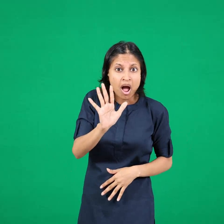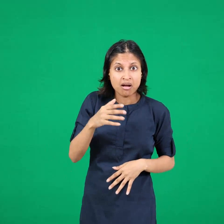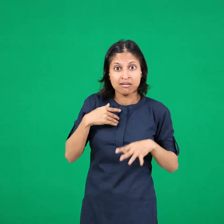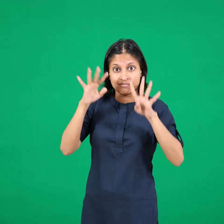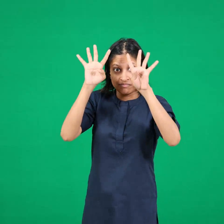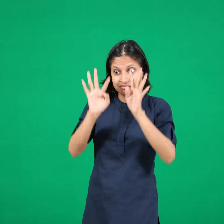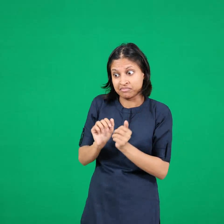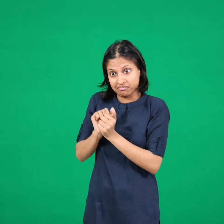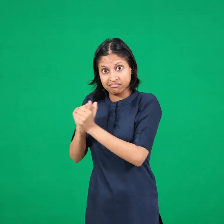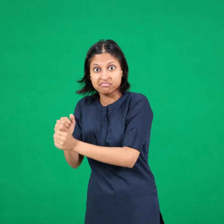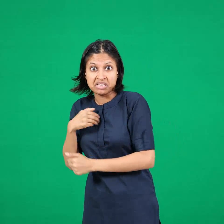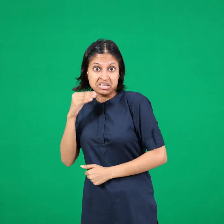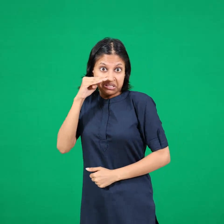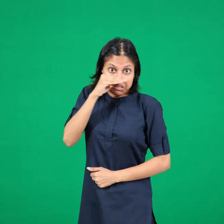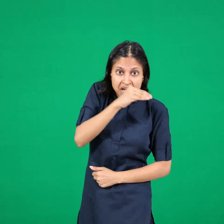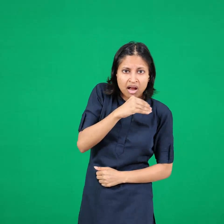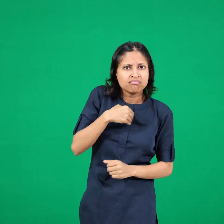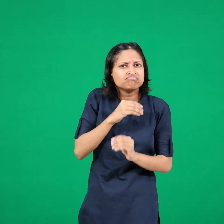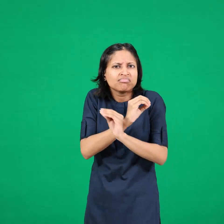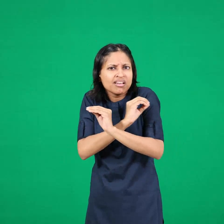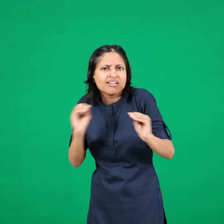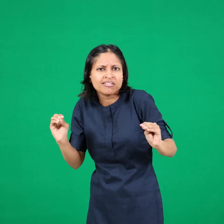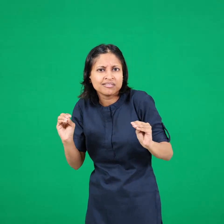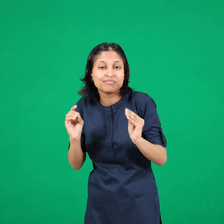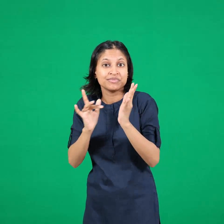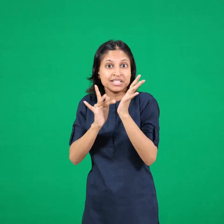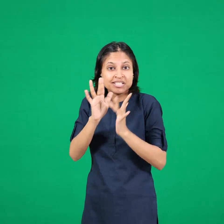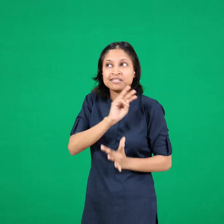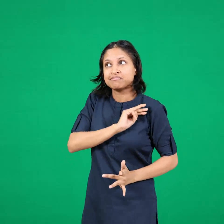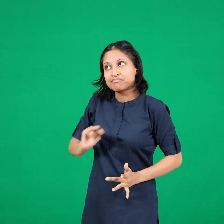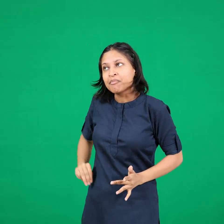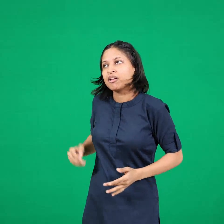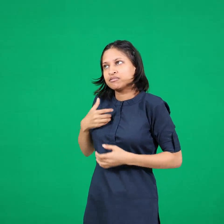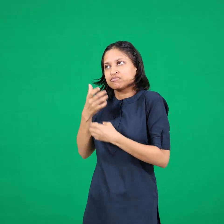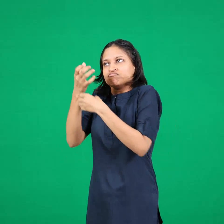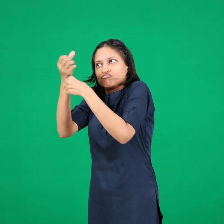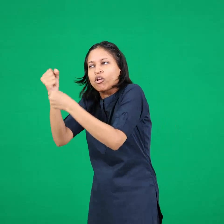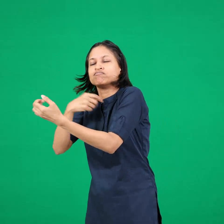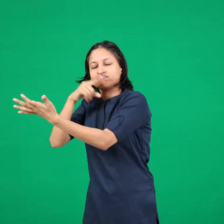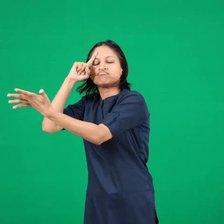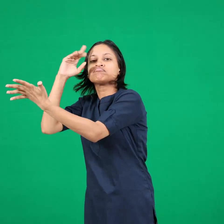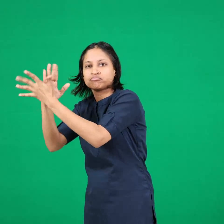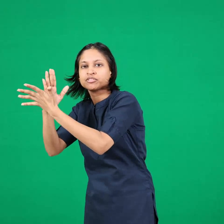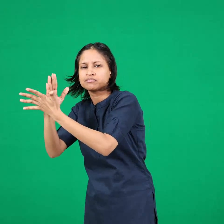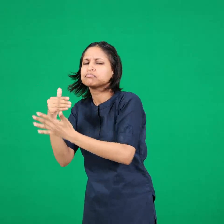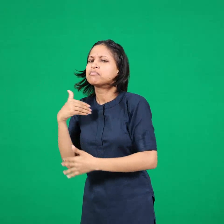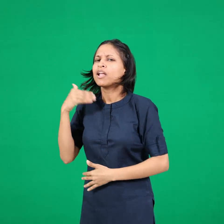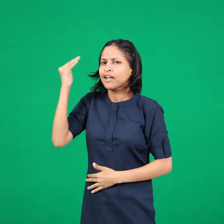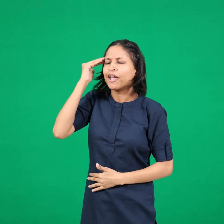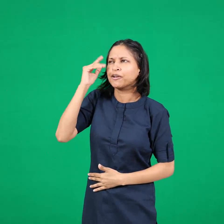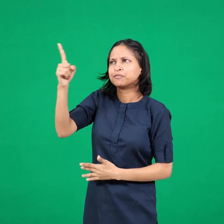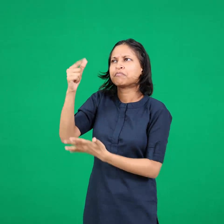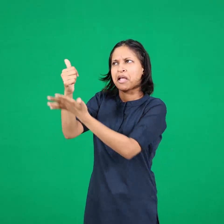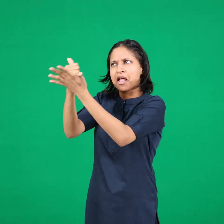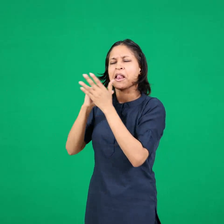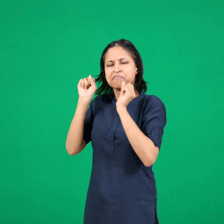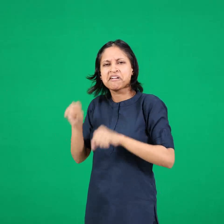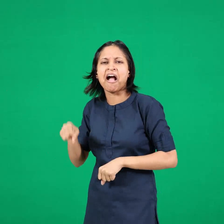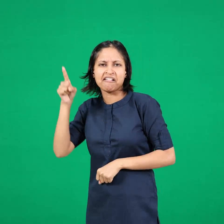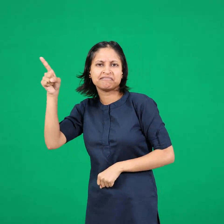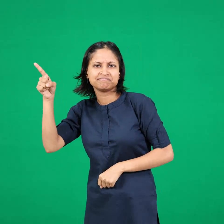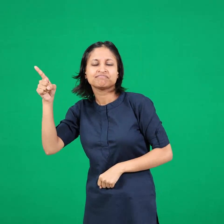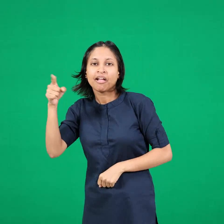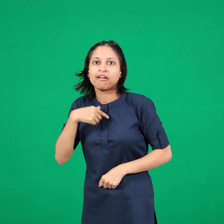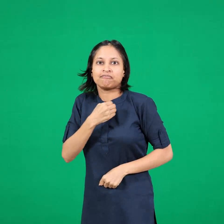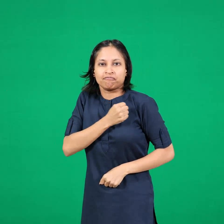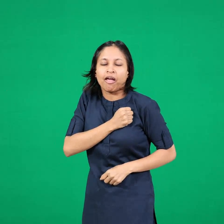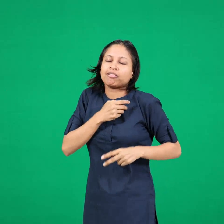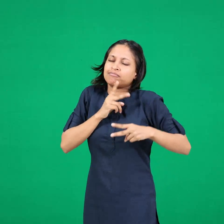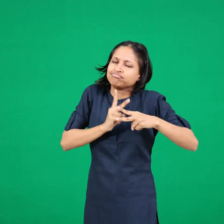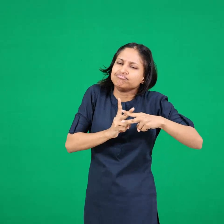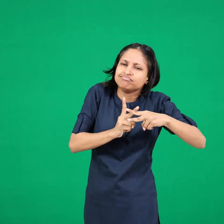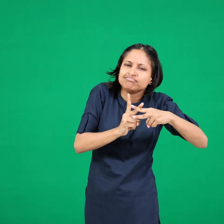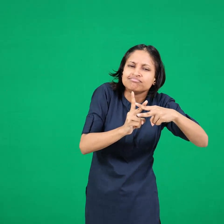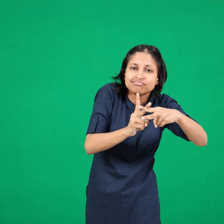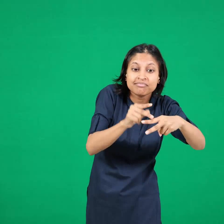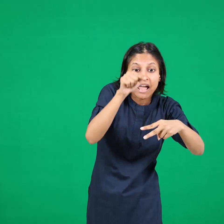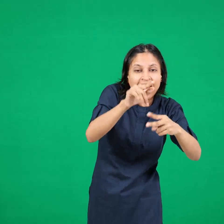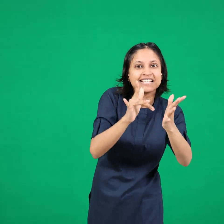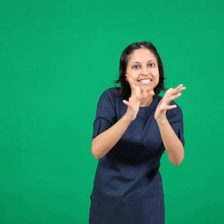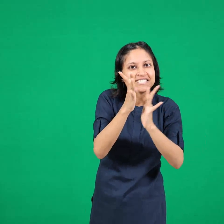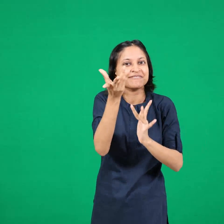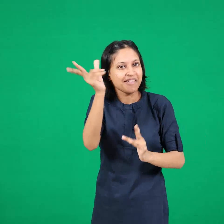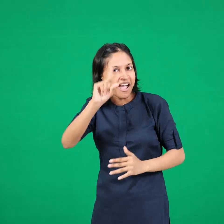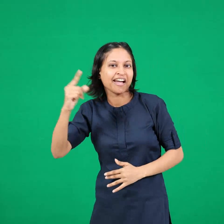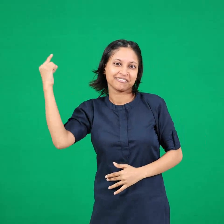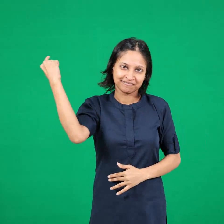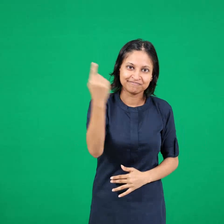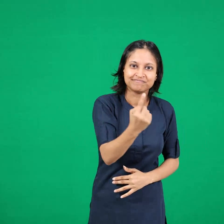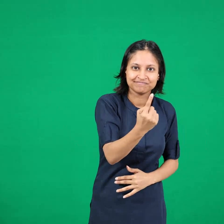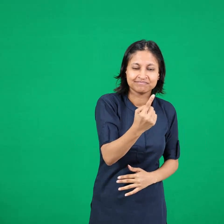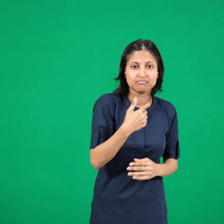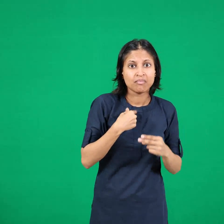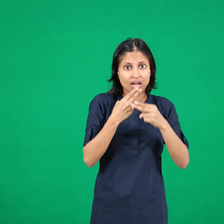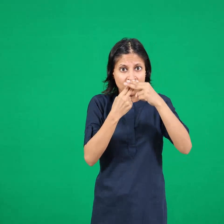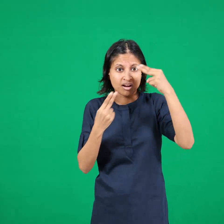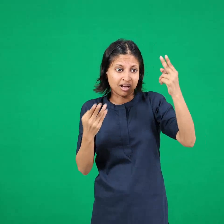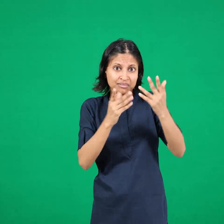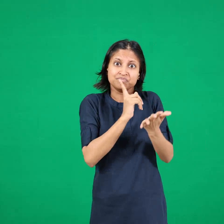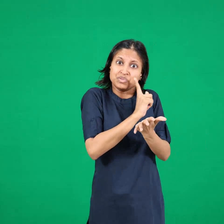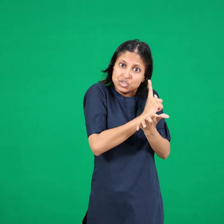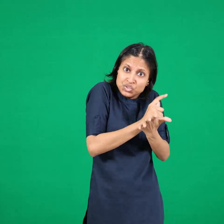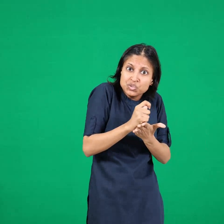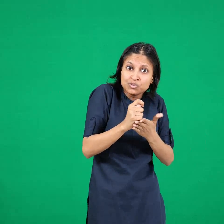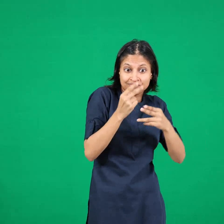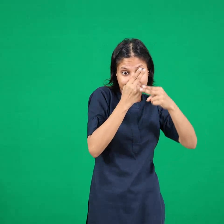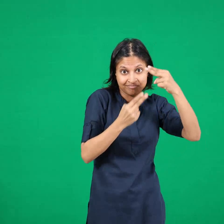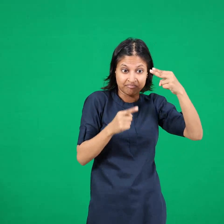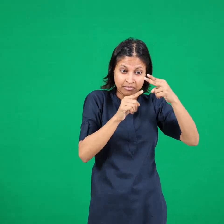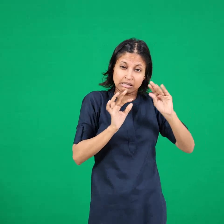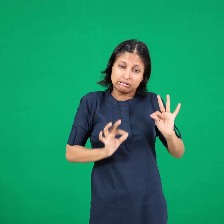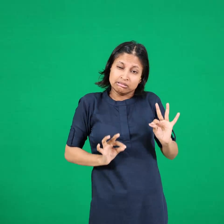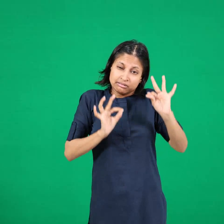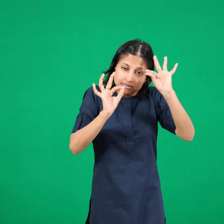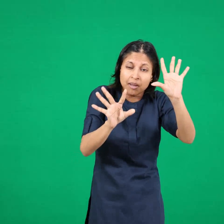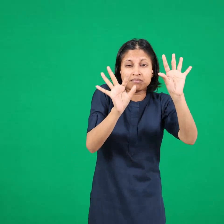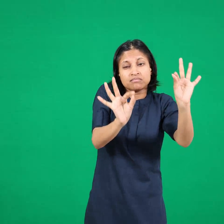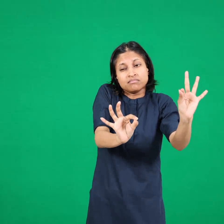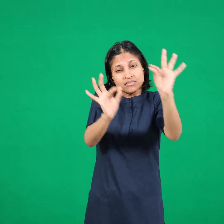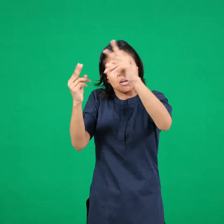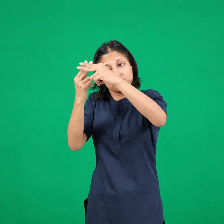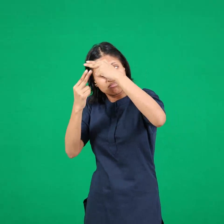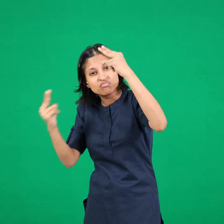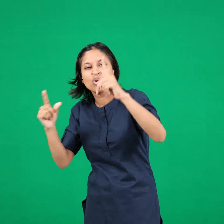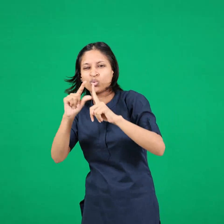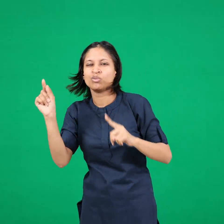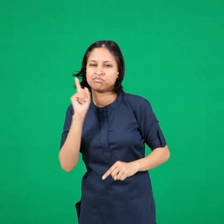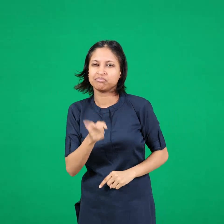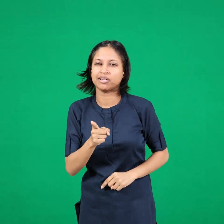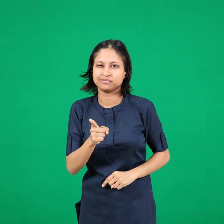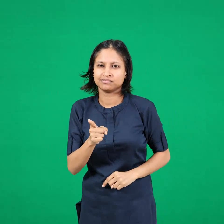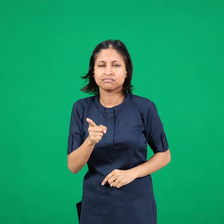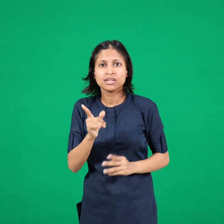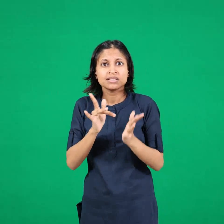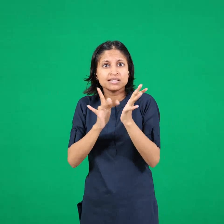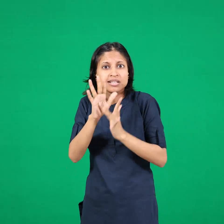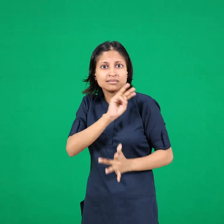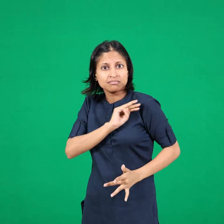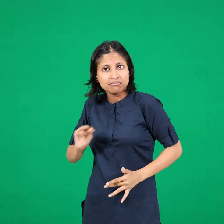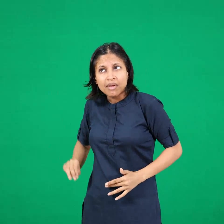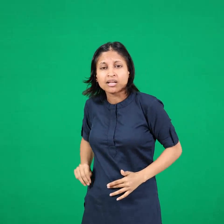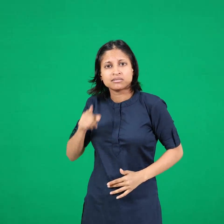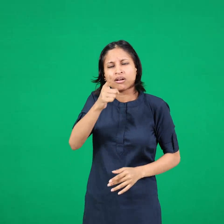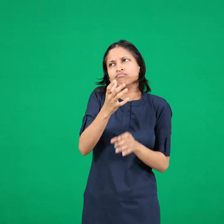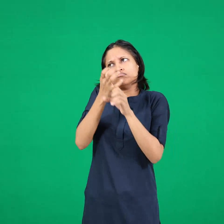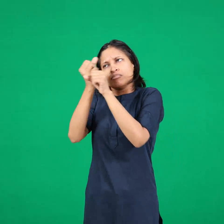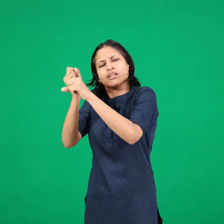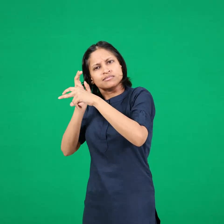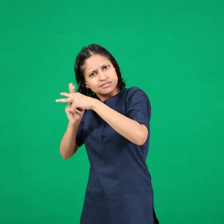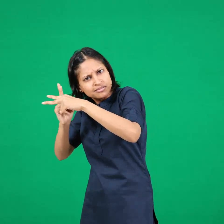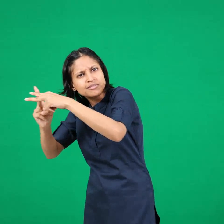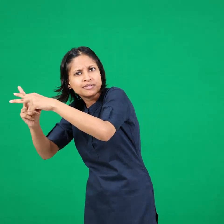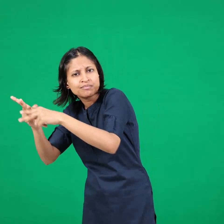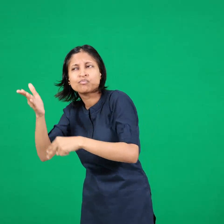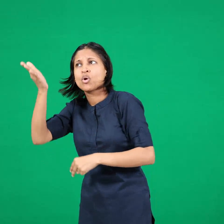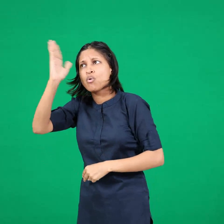for I know whom I have believed, and I am convinced that He is able to guard what I have entrusted to Him for that day.